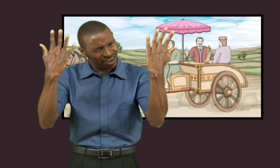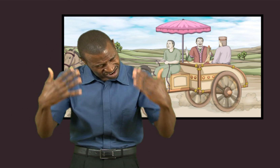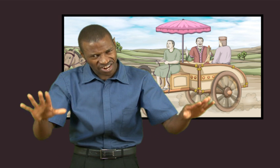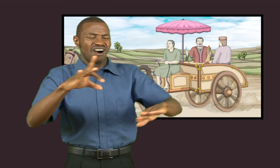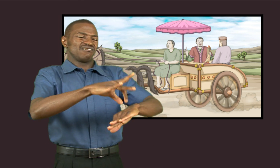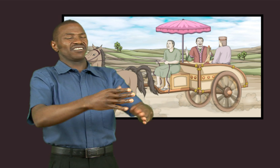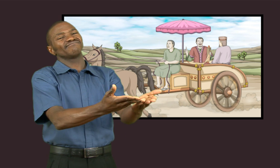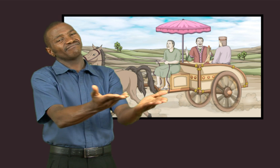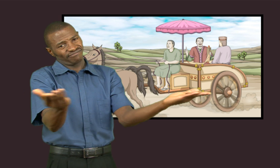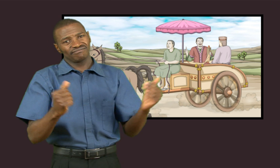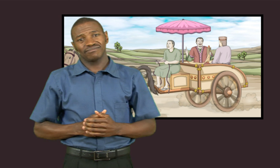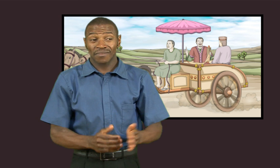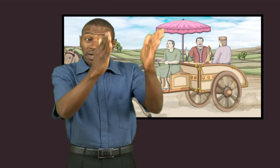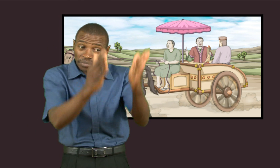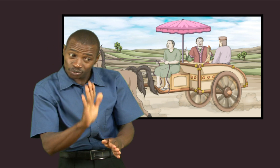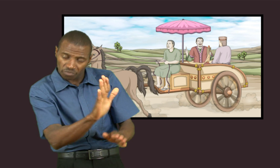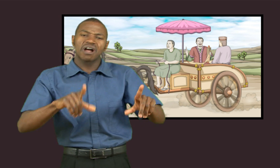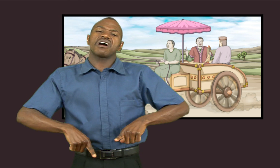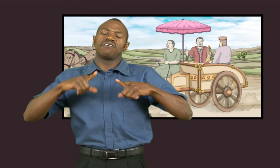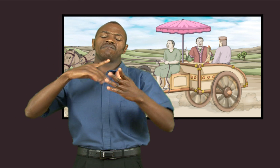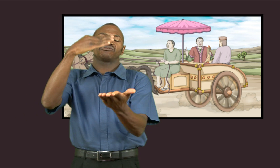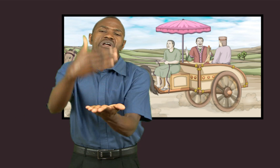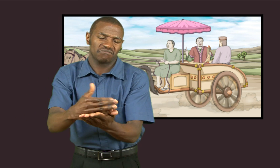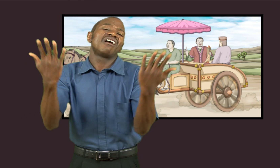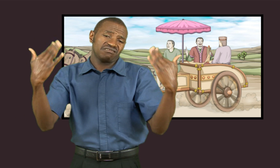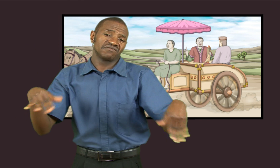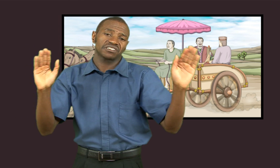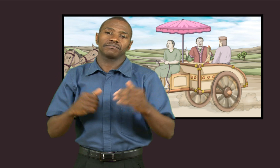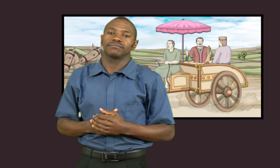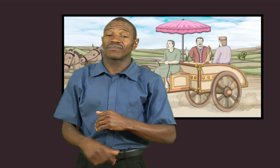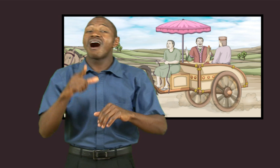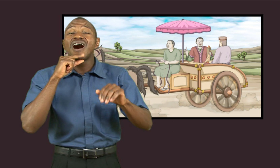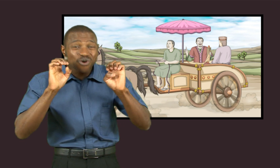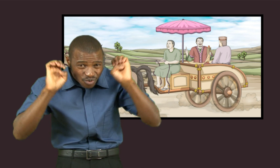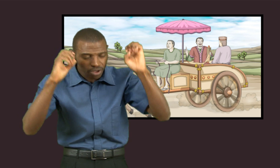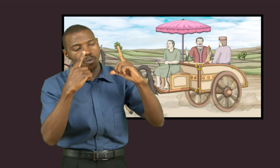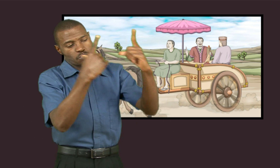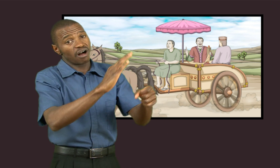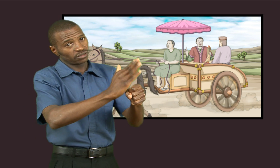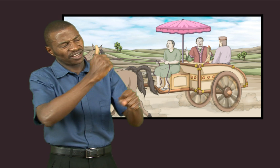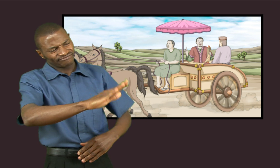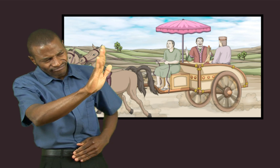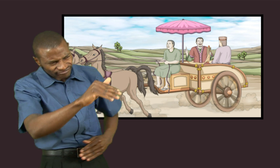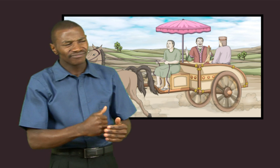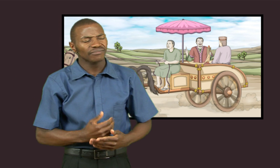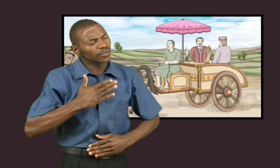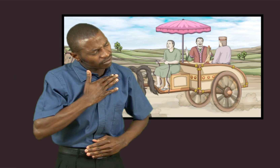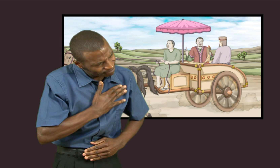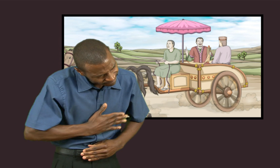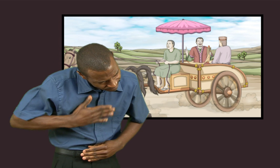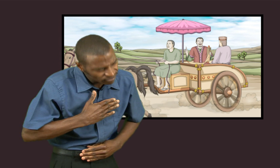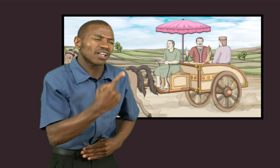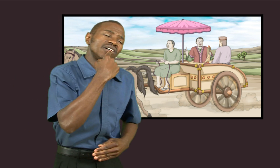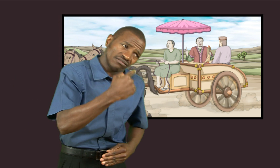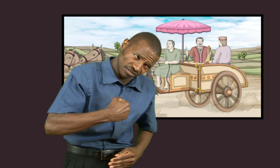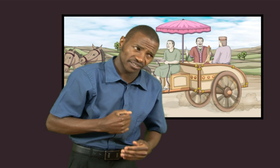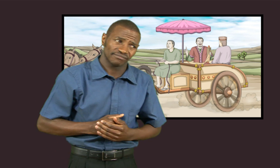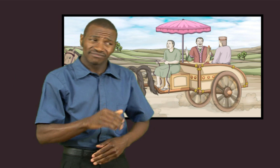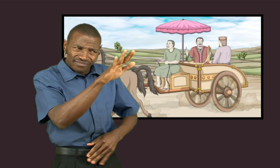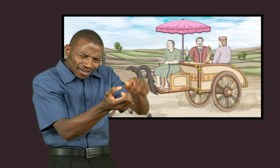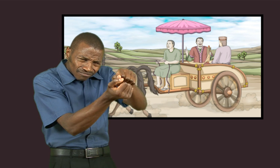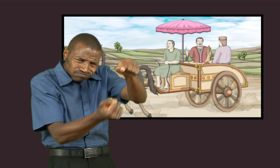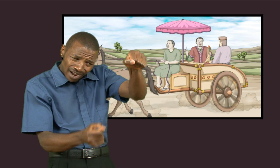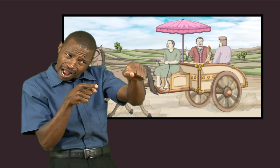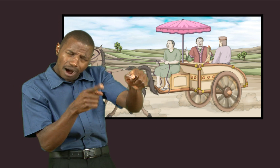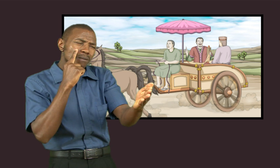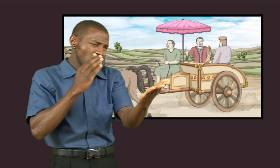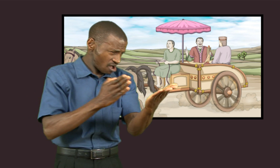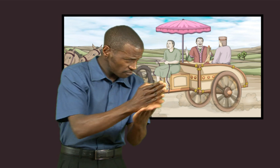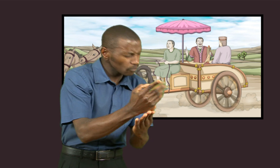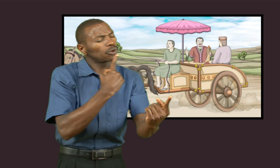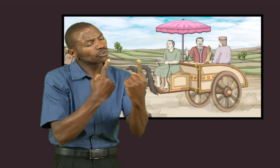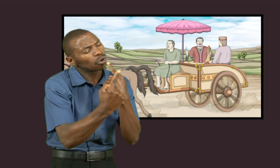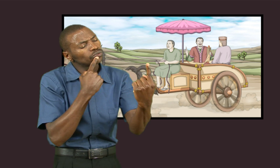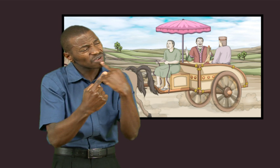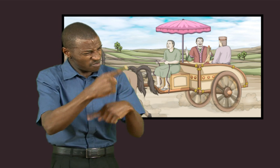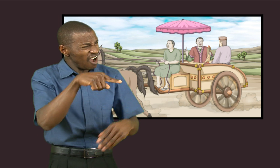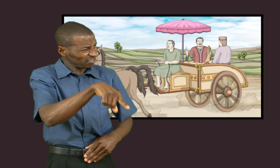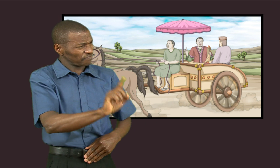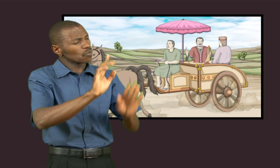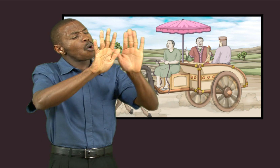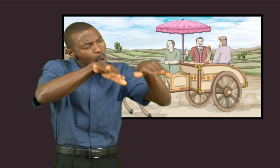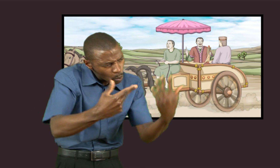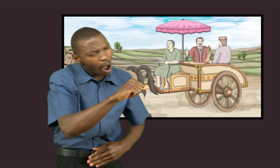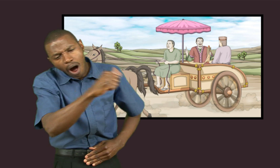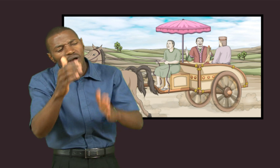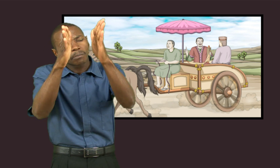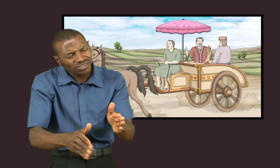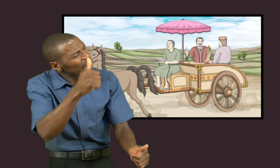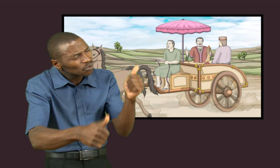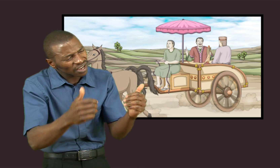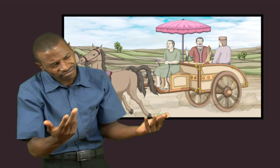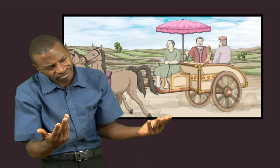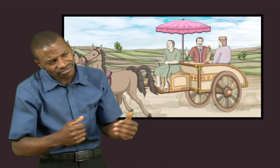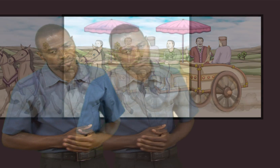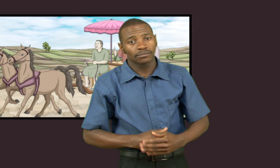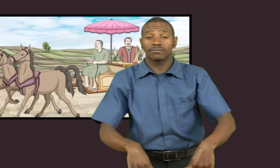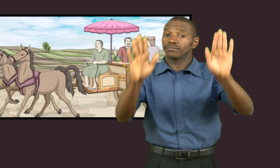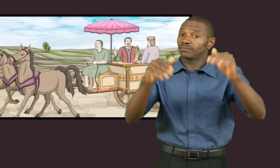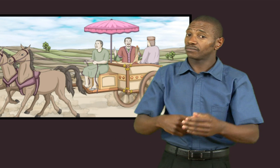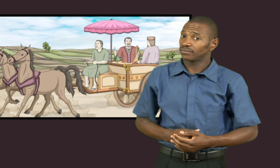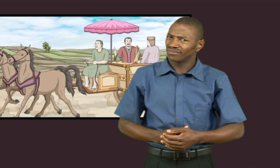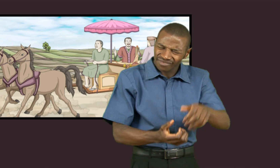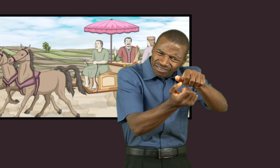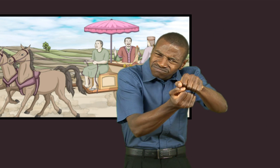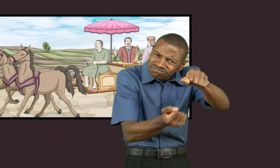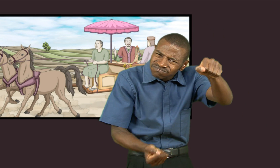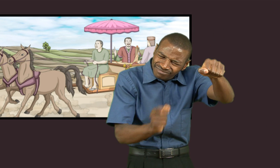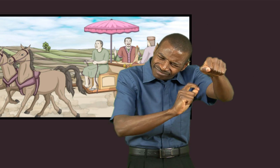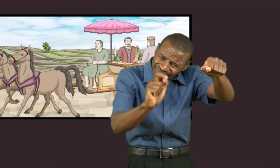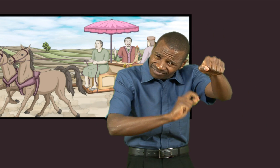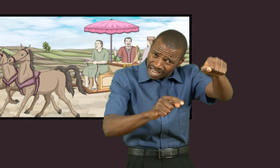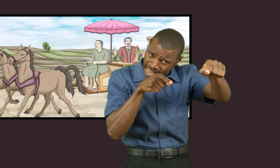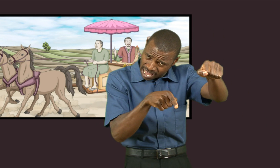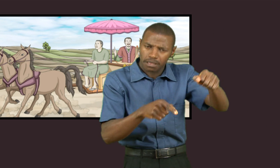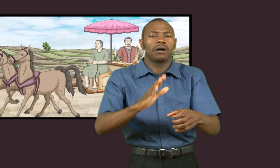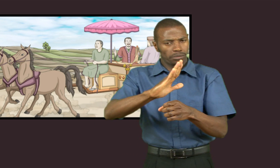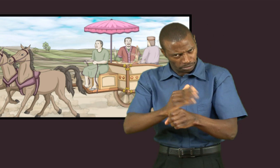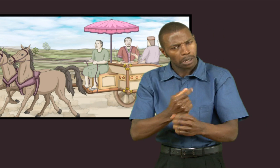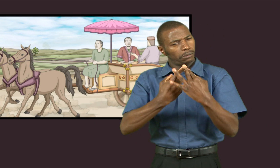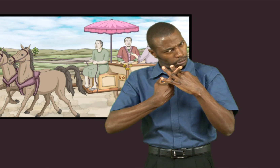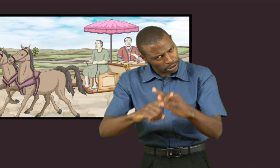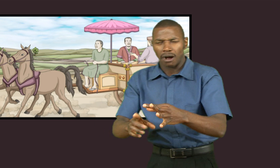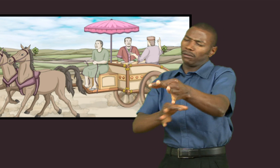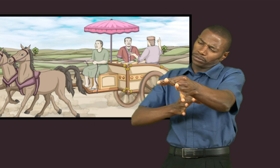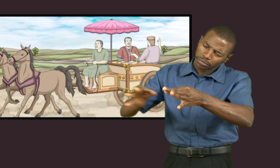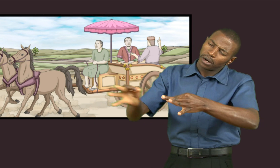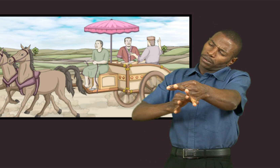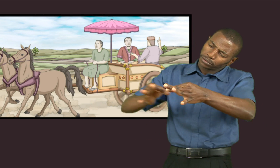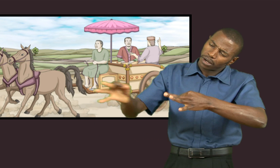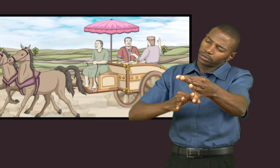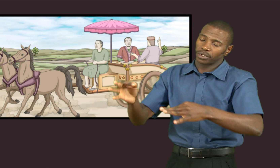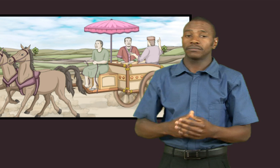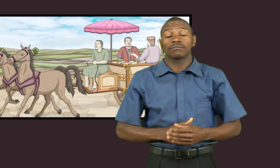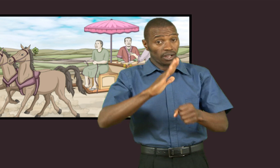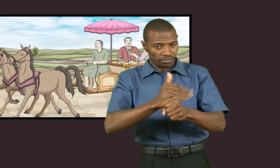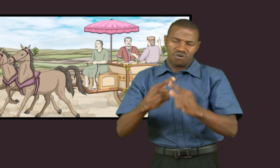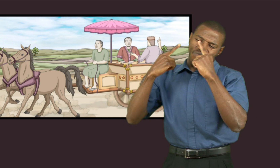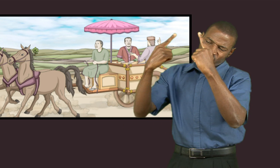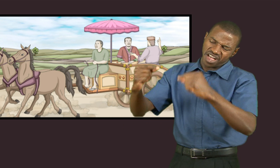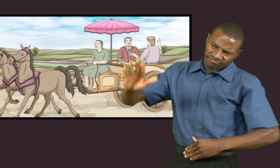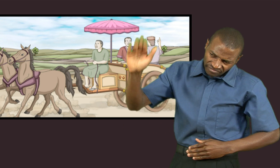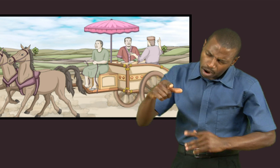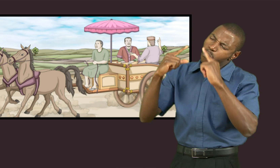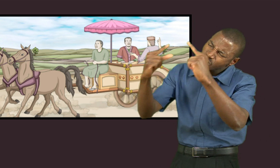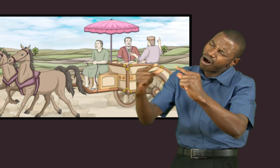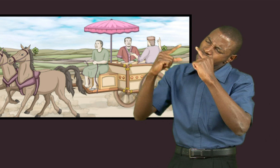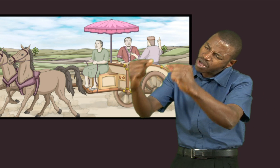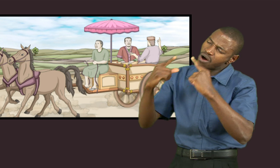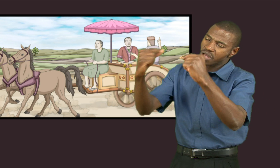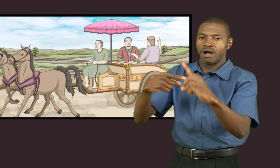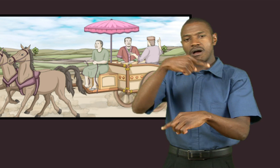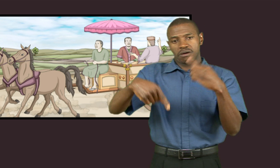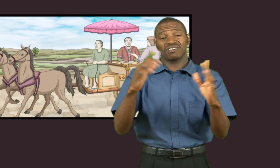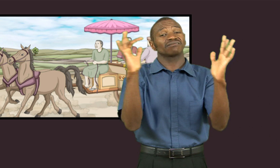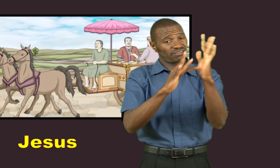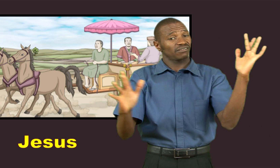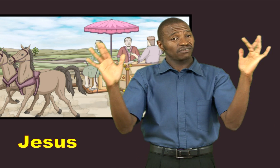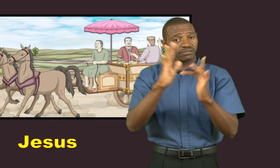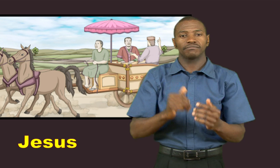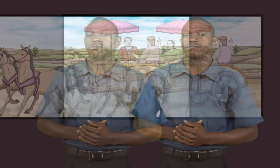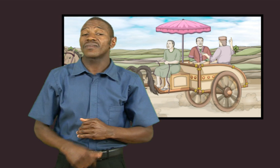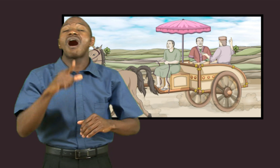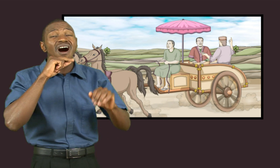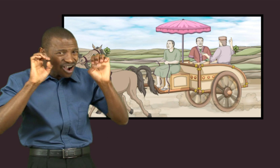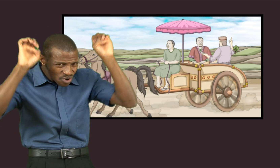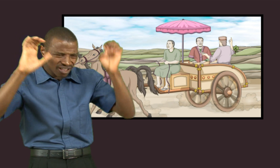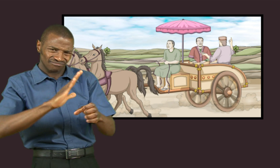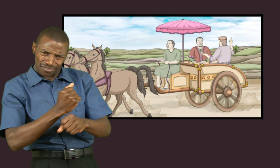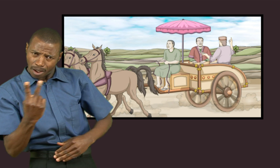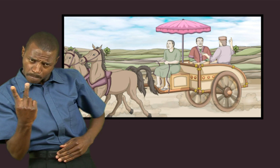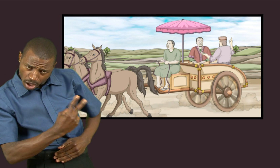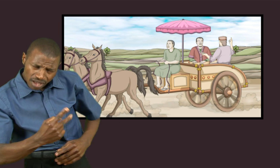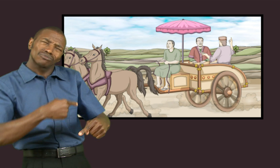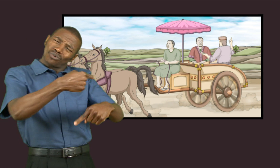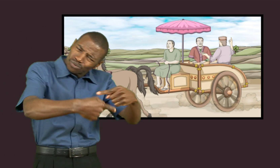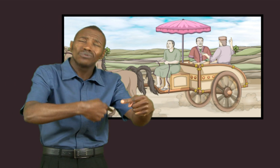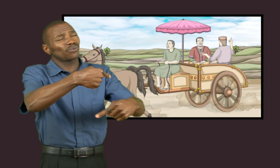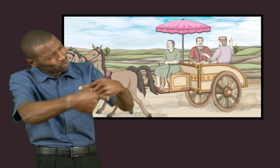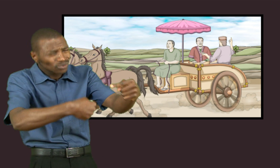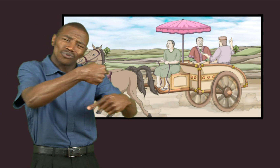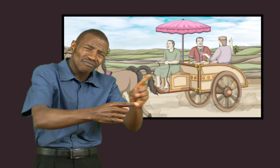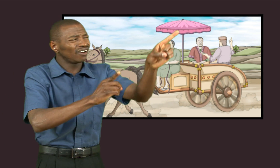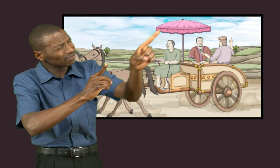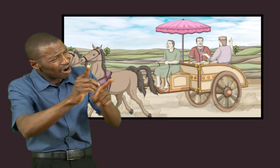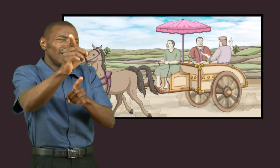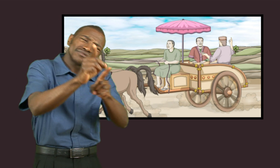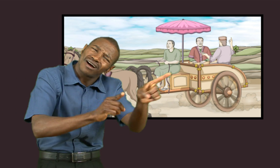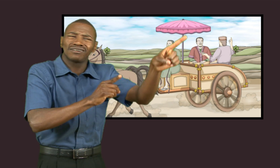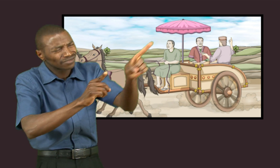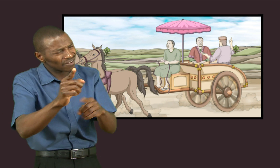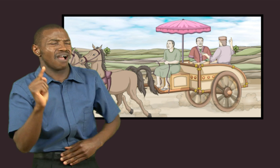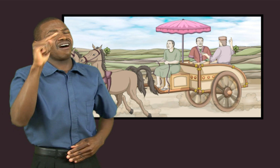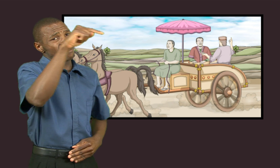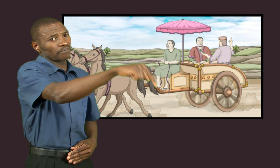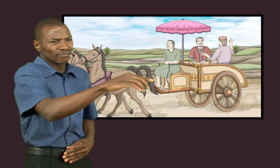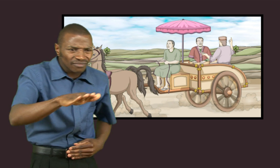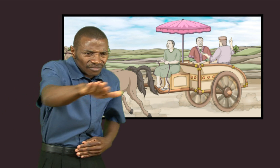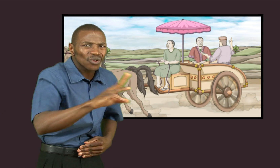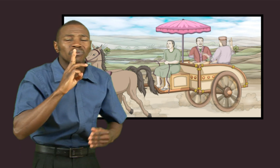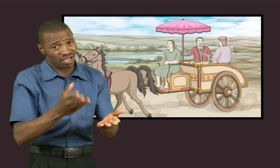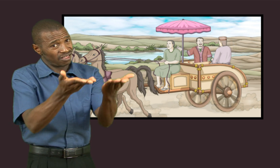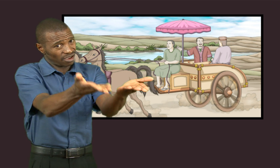“Tell me,” said the eunuch, “who is the prophet talking about, himself or someone else?” Then Philip began with this very Scripture and told him the good news about Jesus.